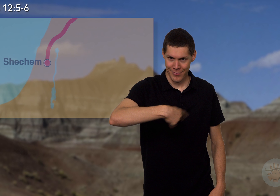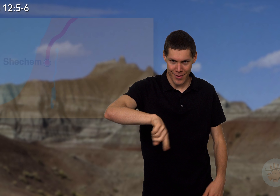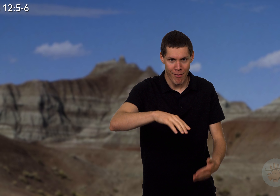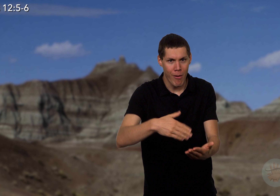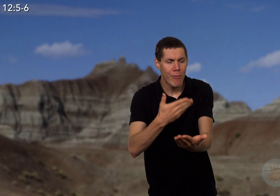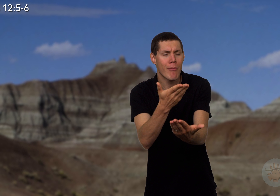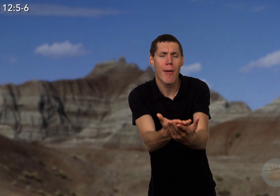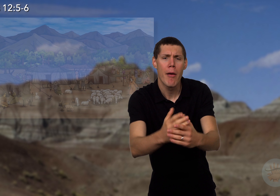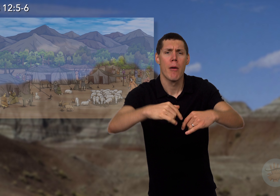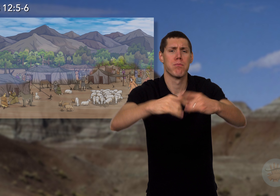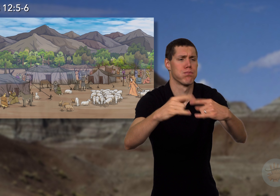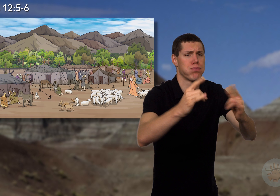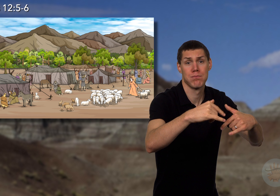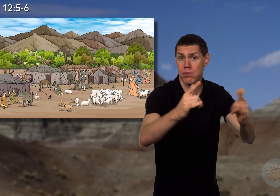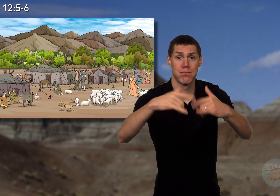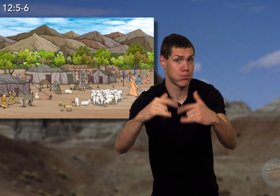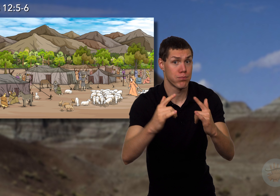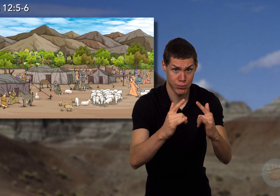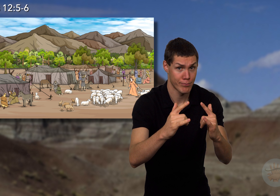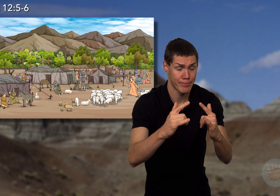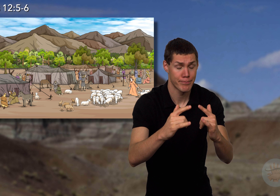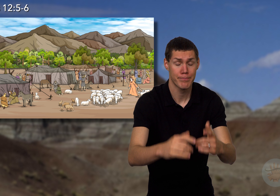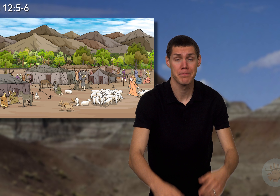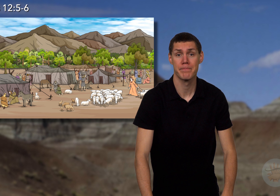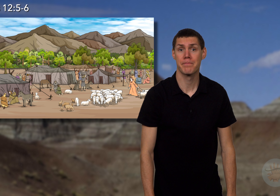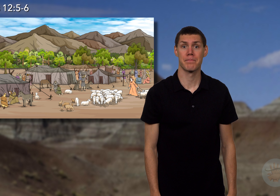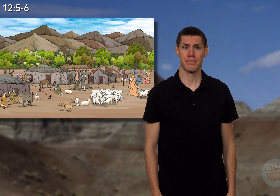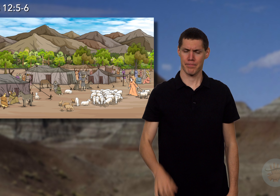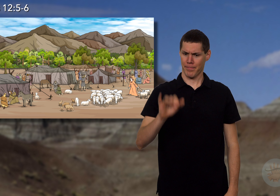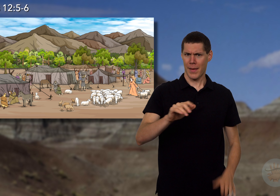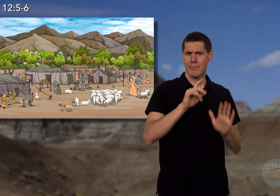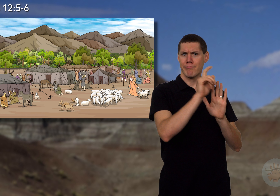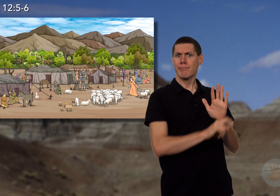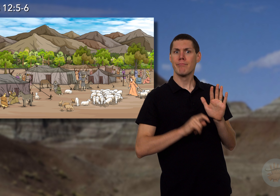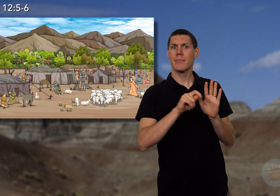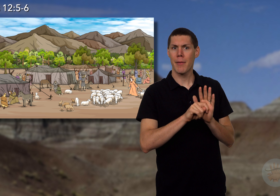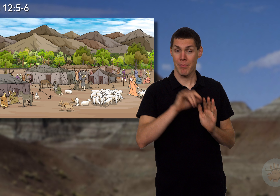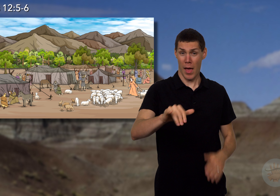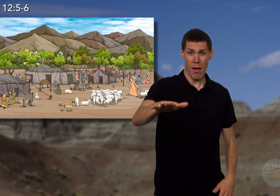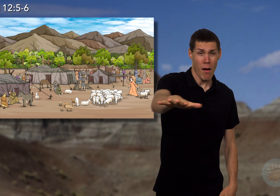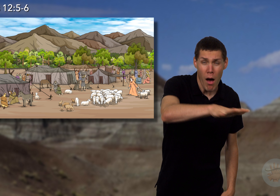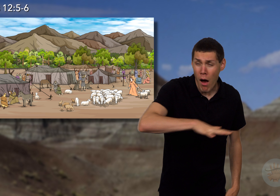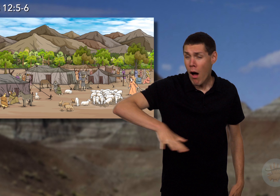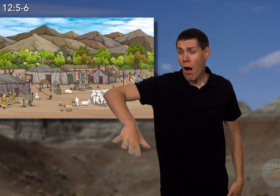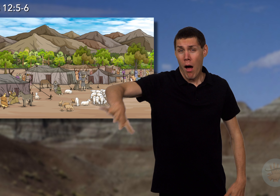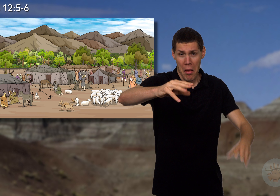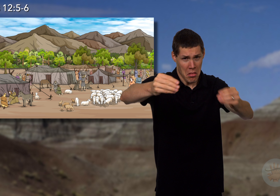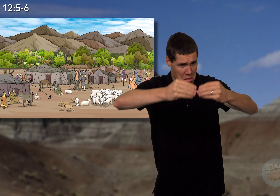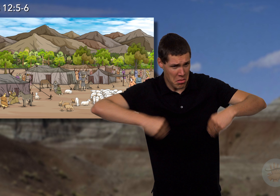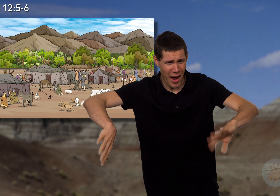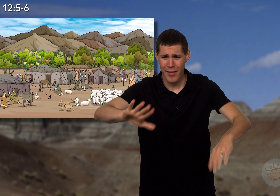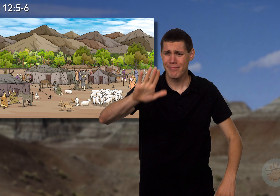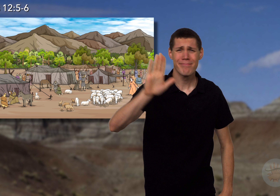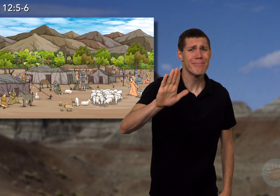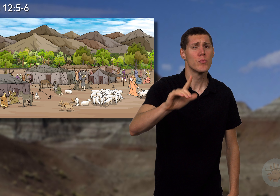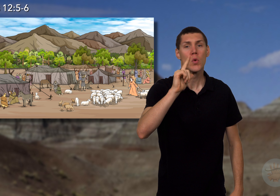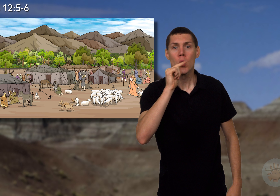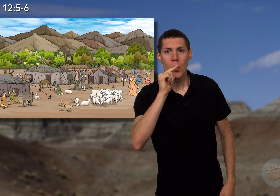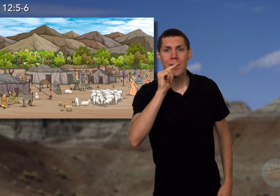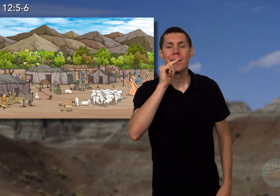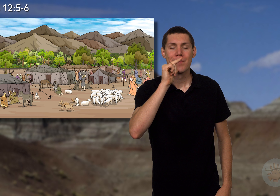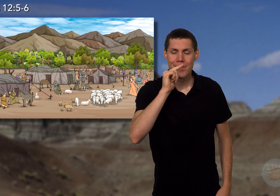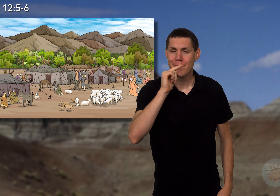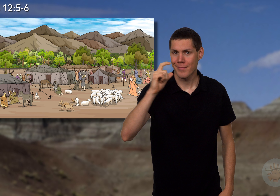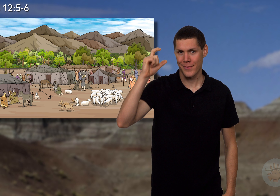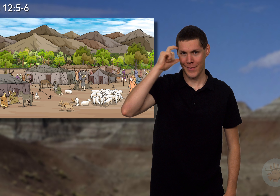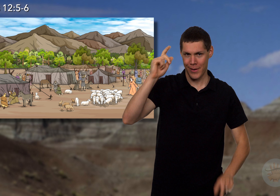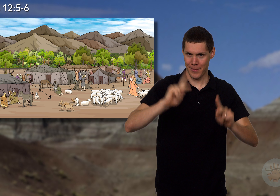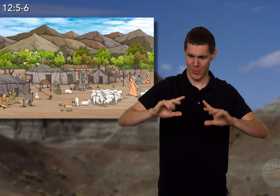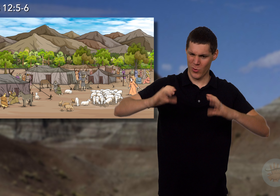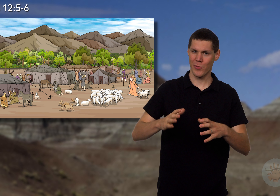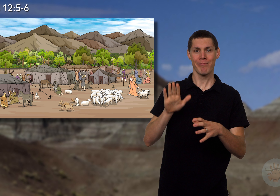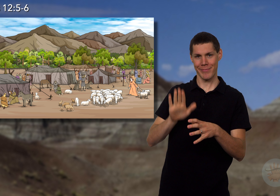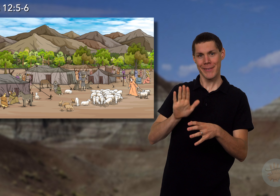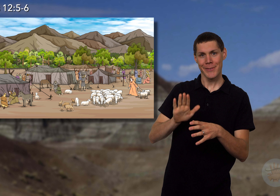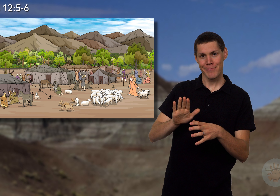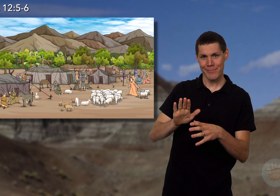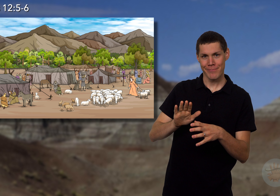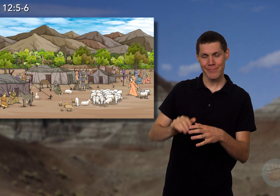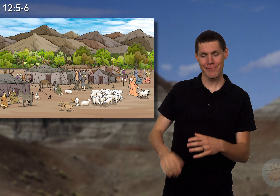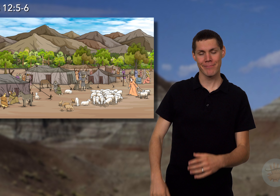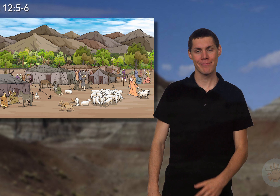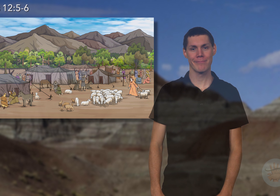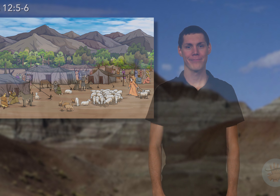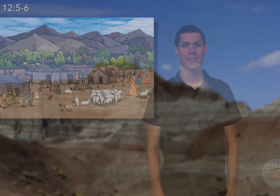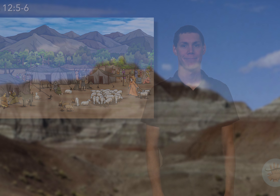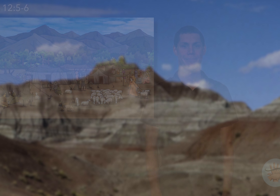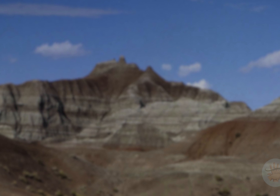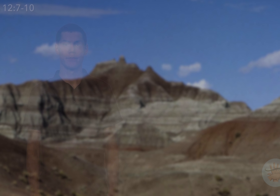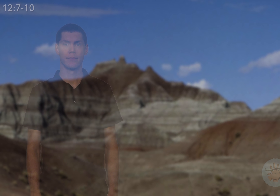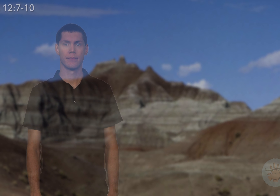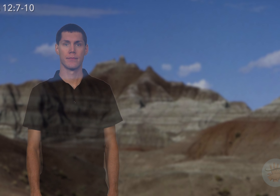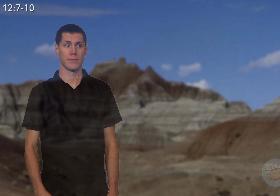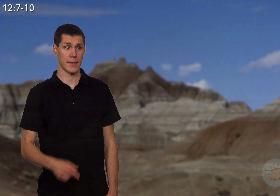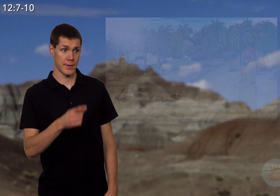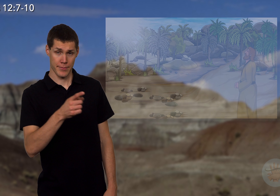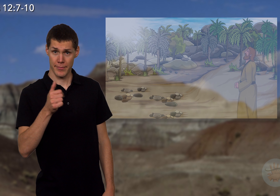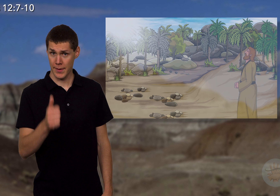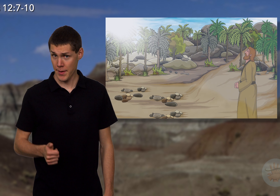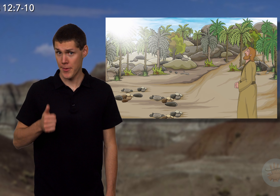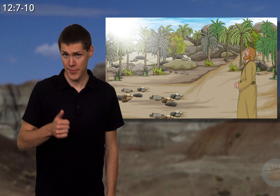And at that time the Canaanites were in the land.